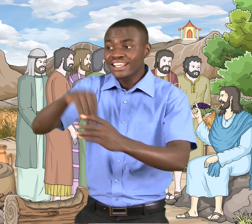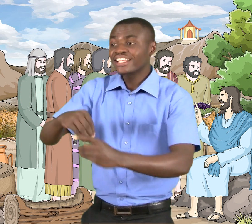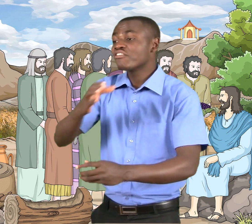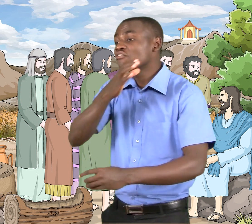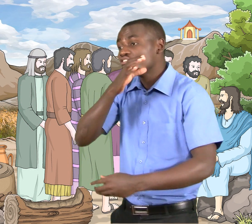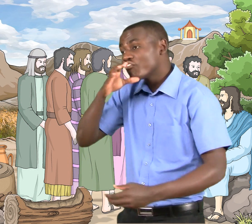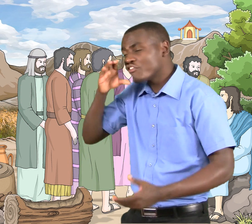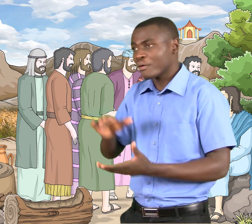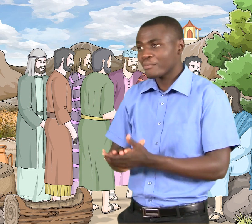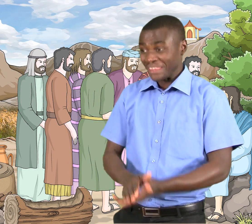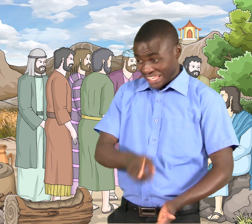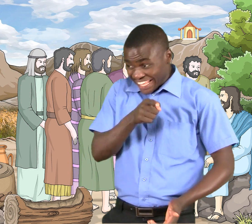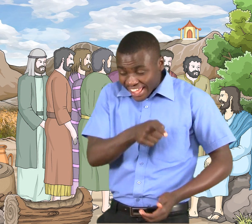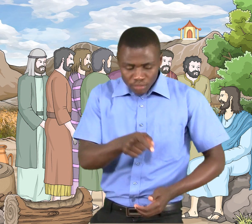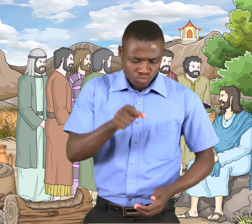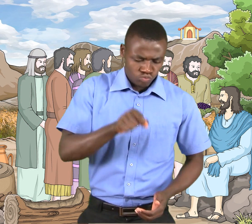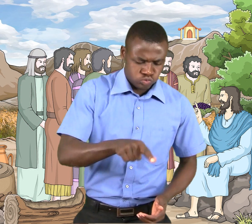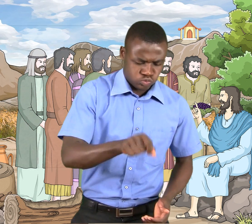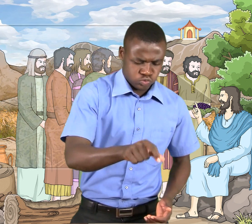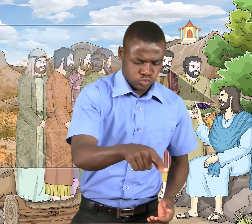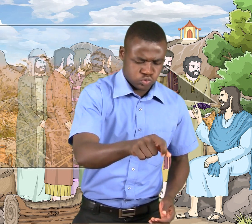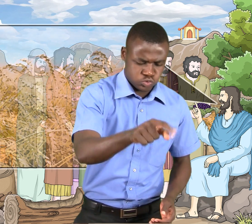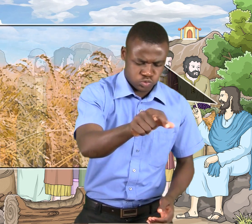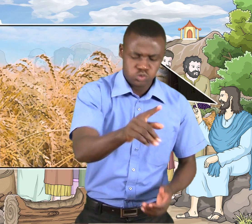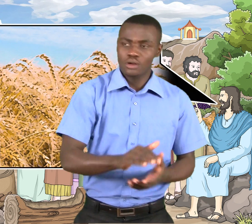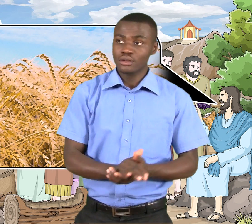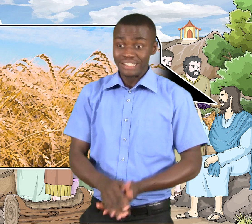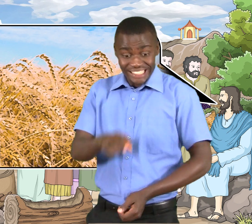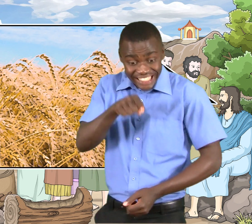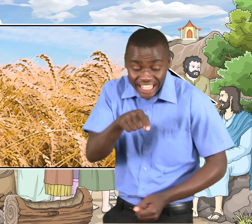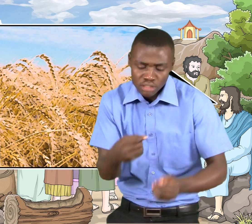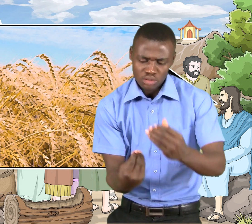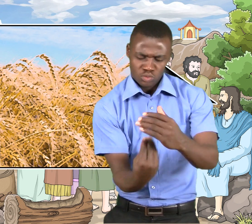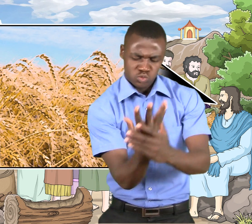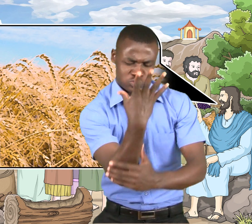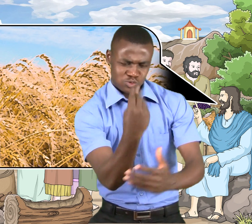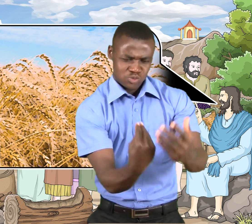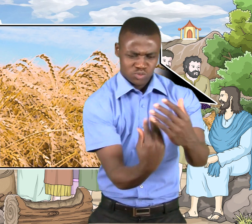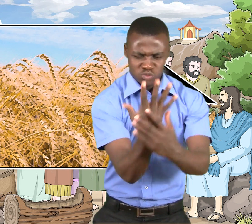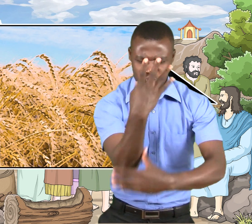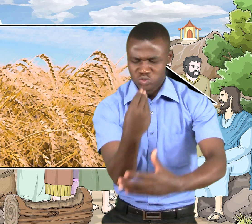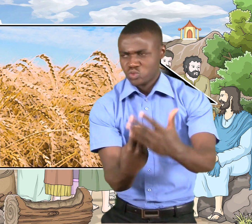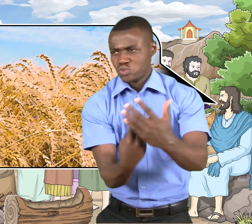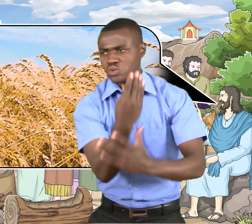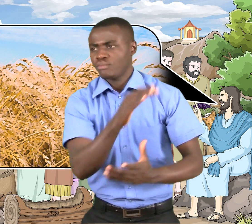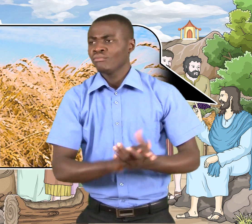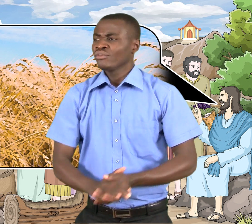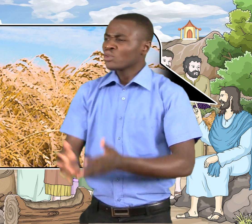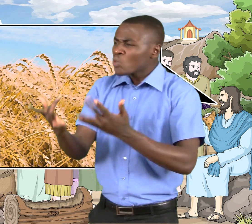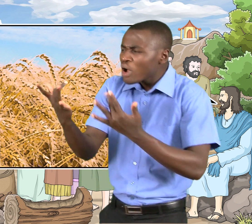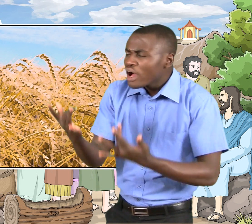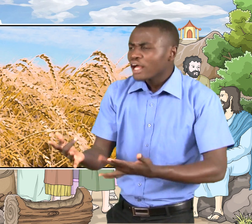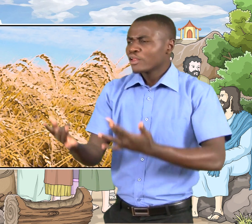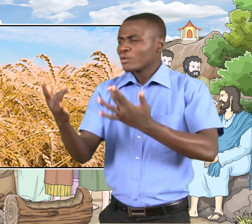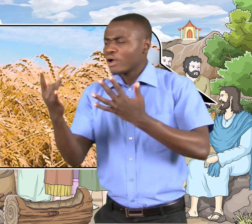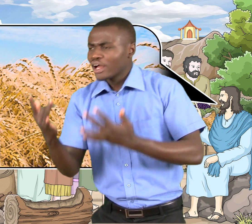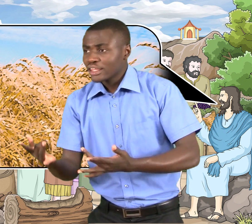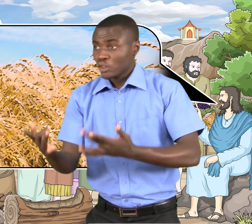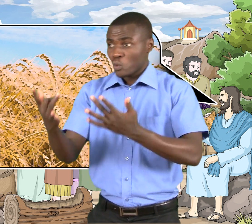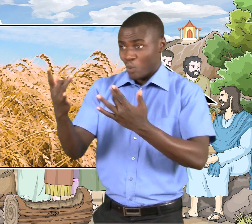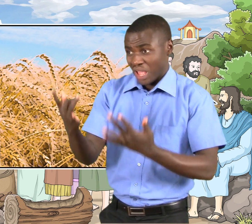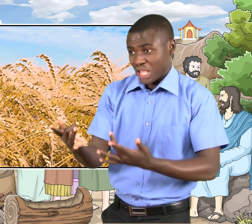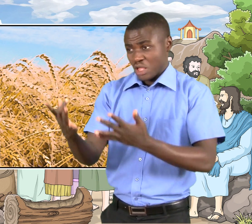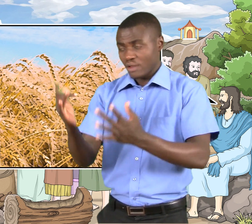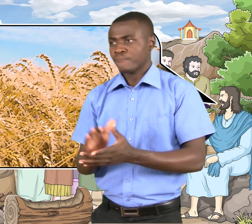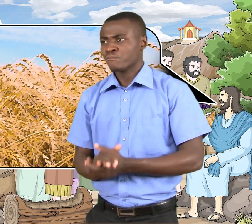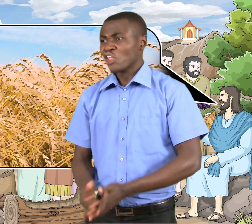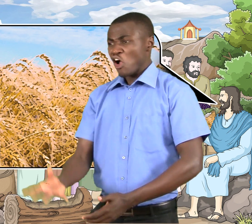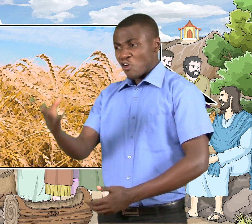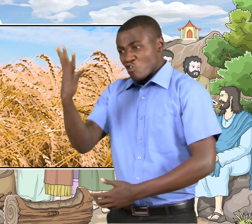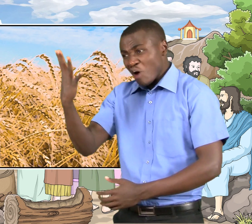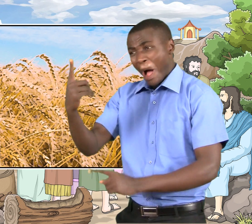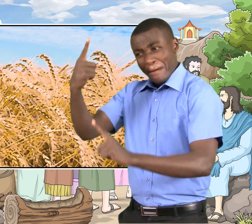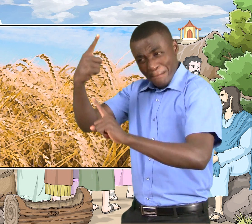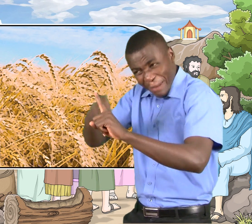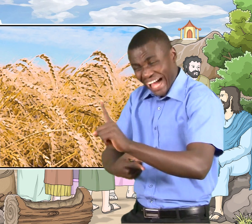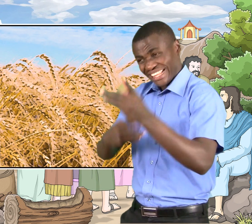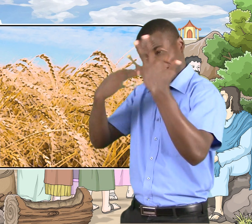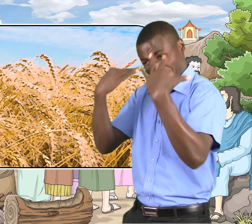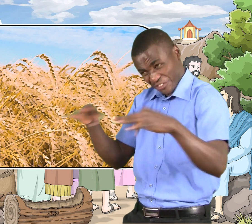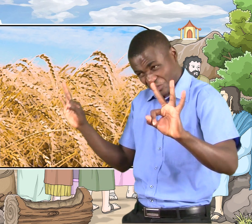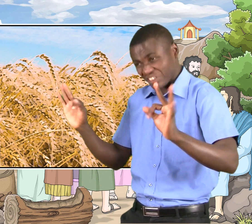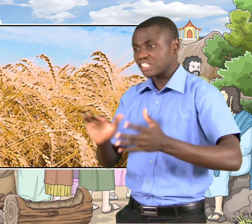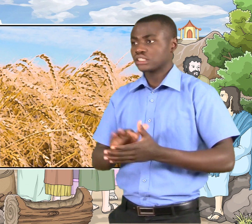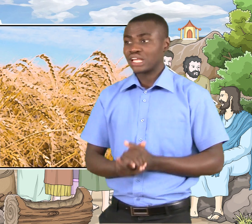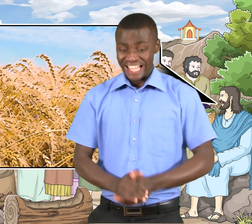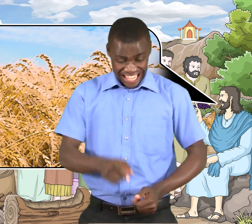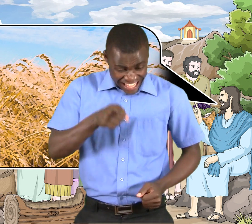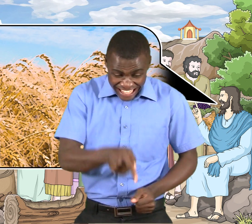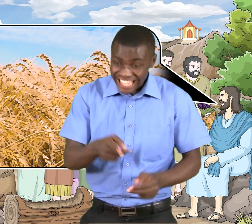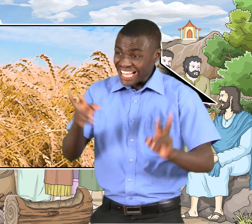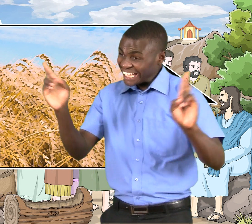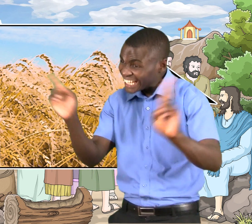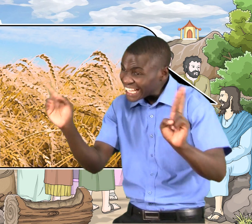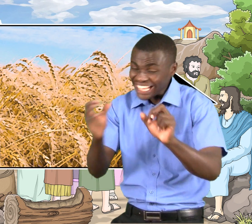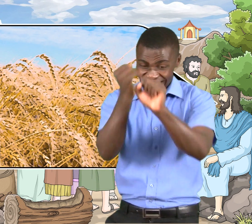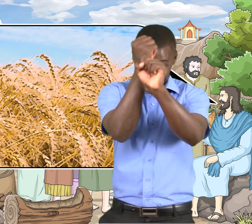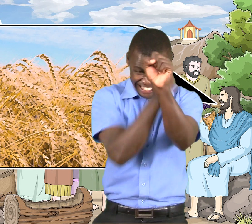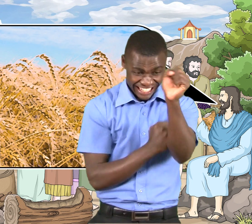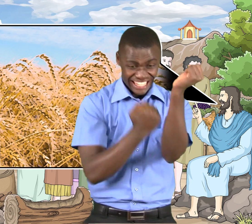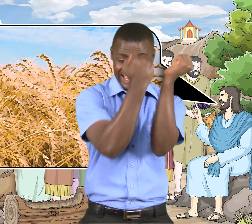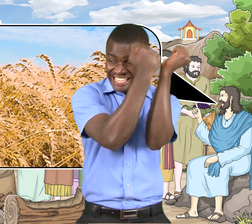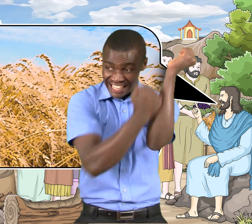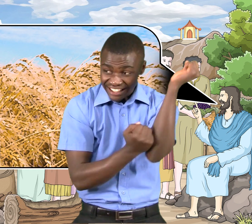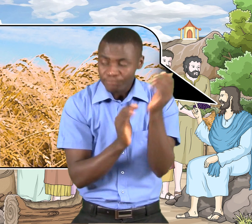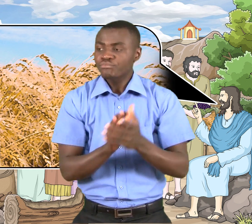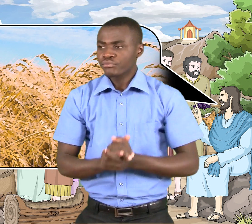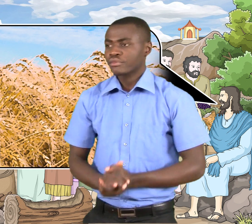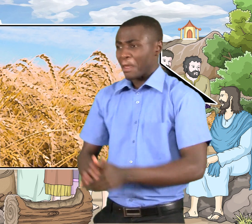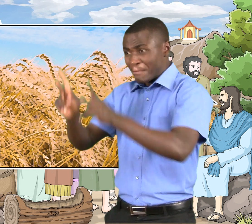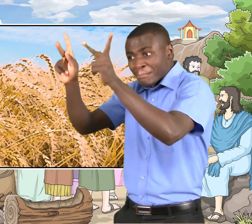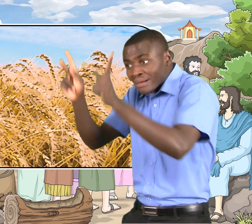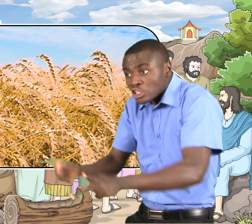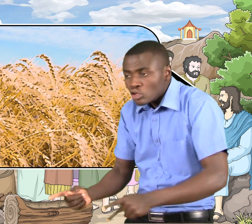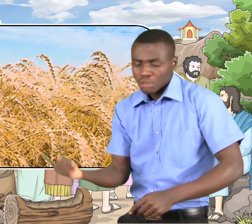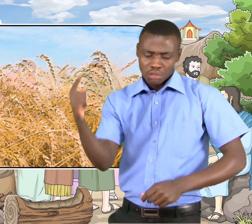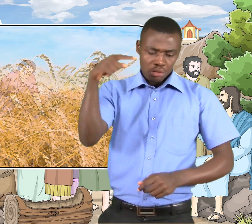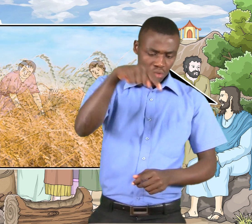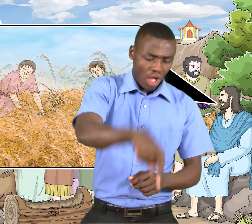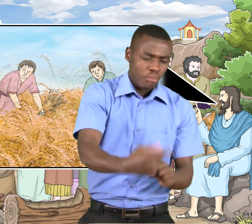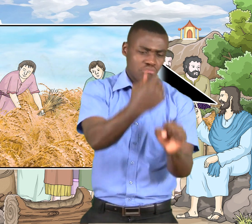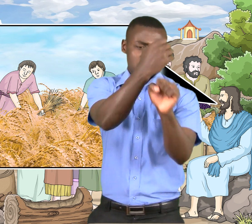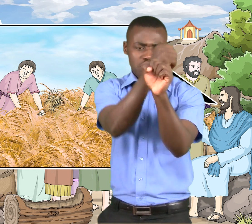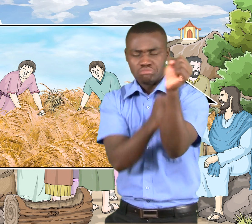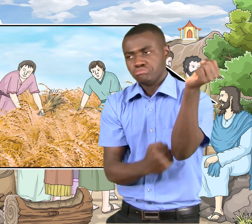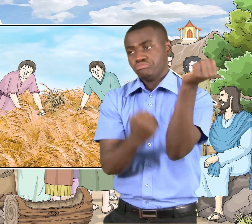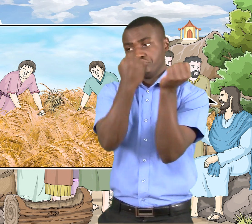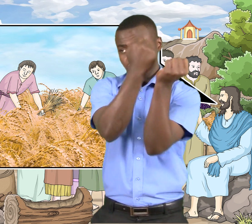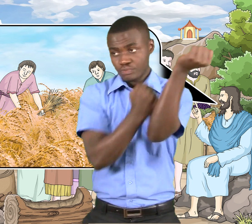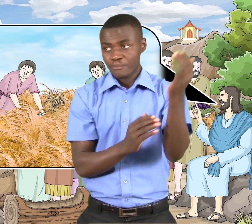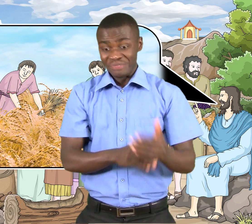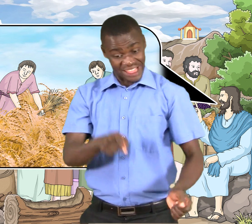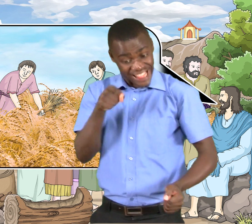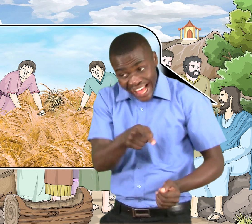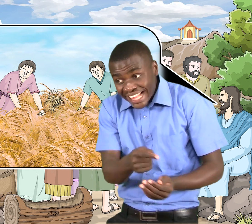I tell you, lift up your eyes and look at the fields, for they are ripe for harvest.